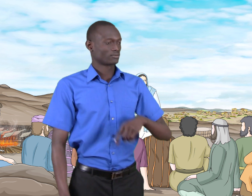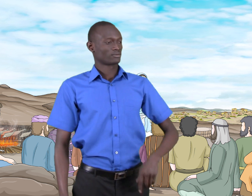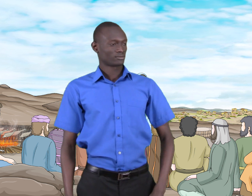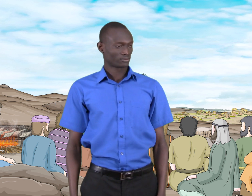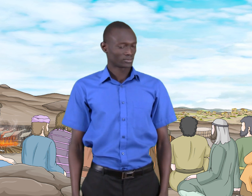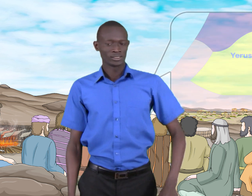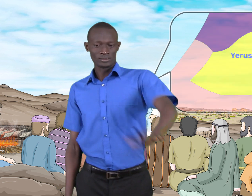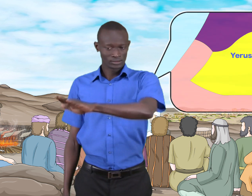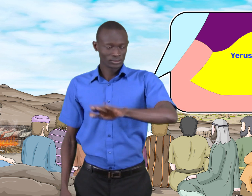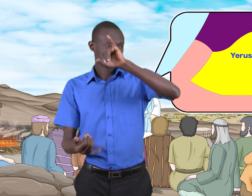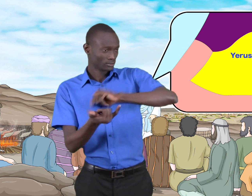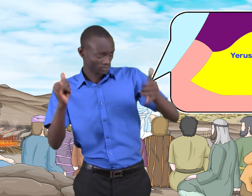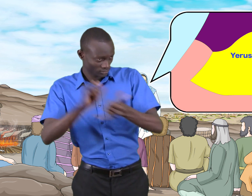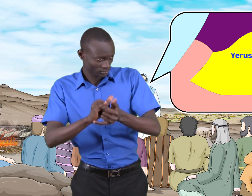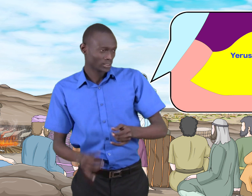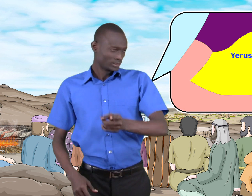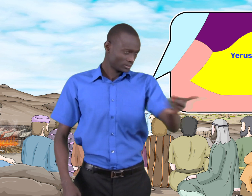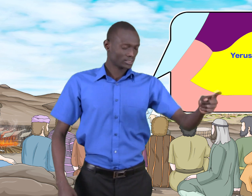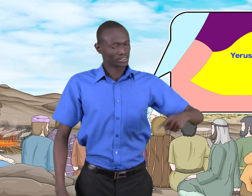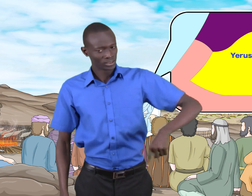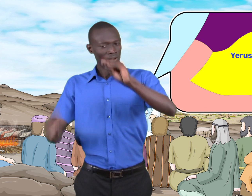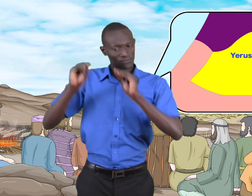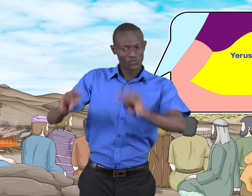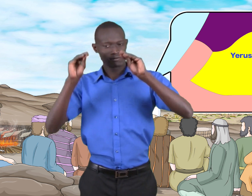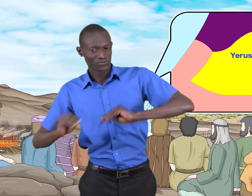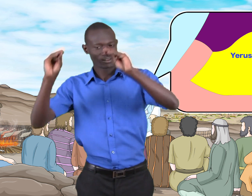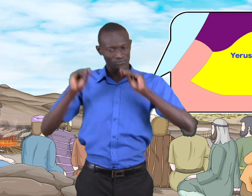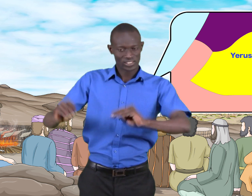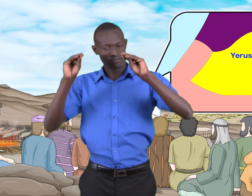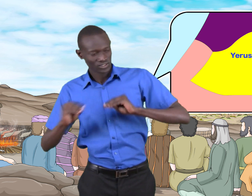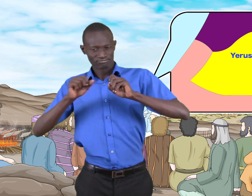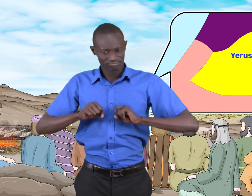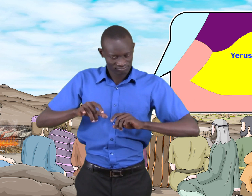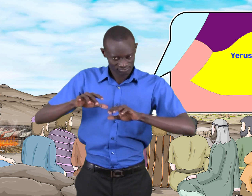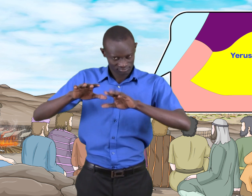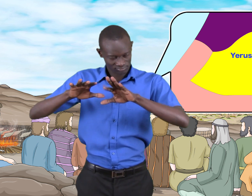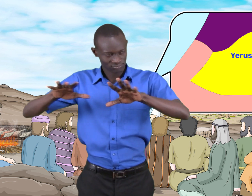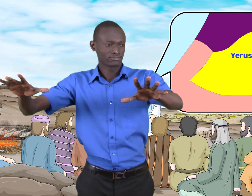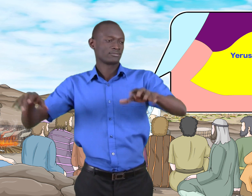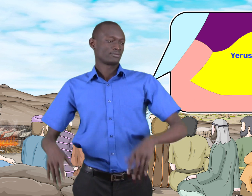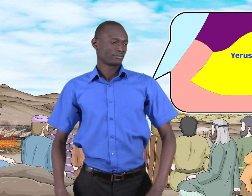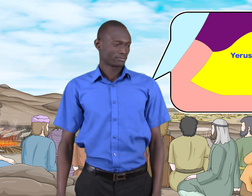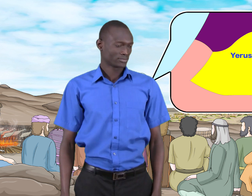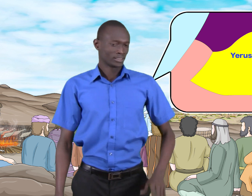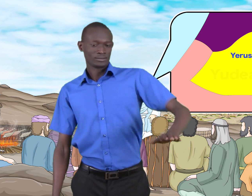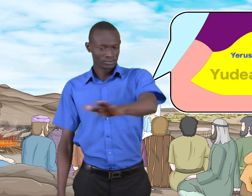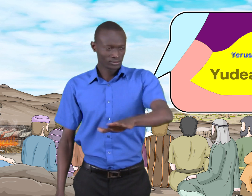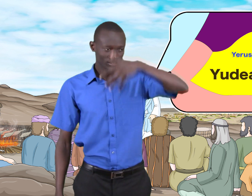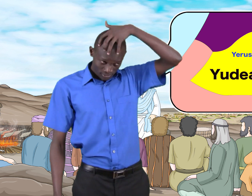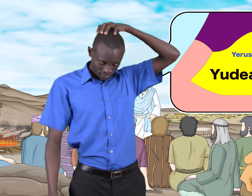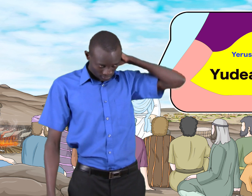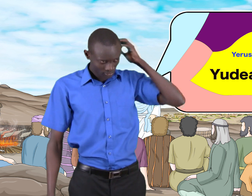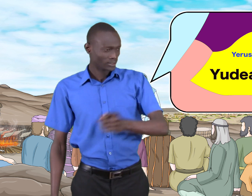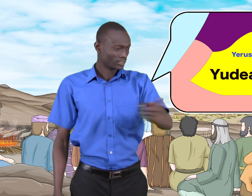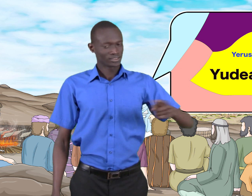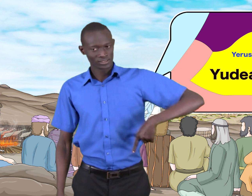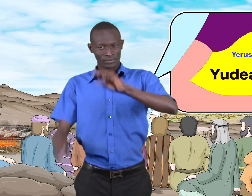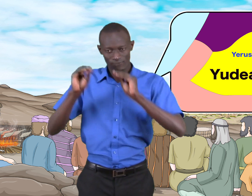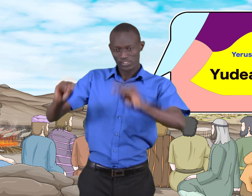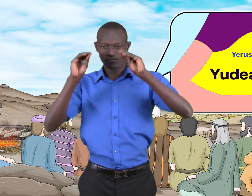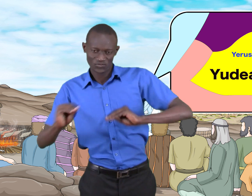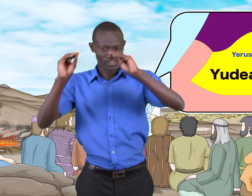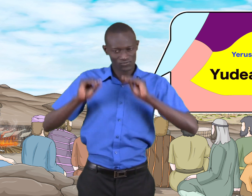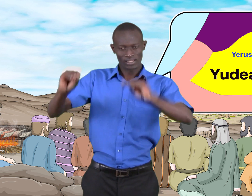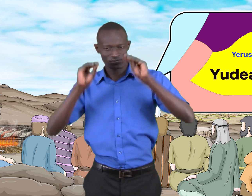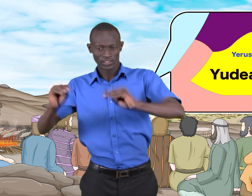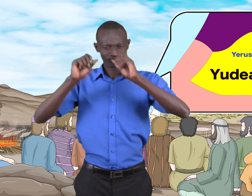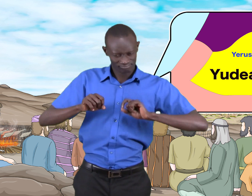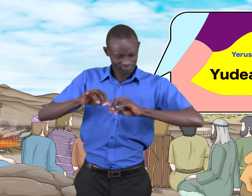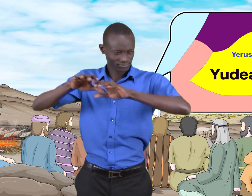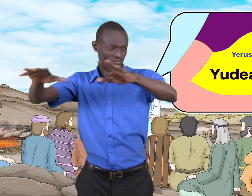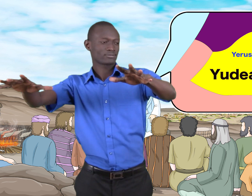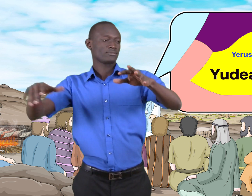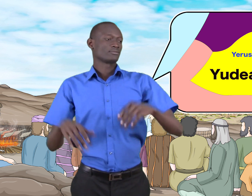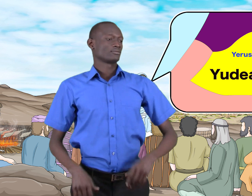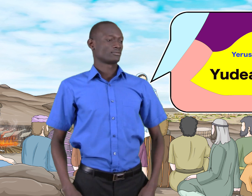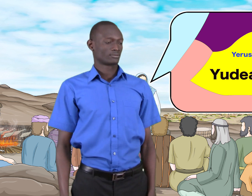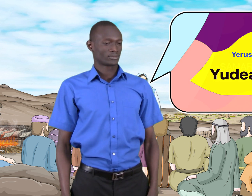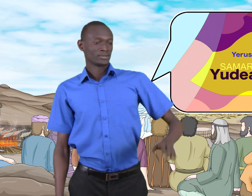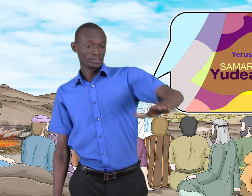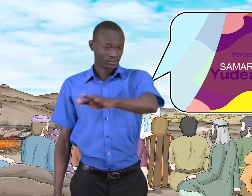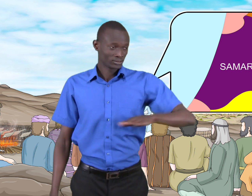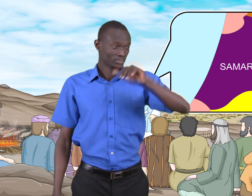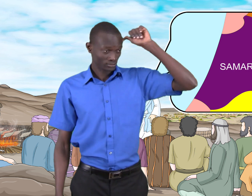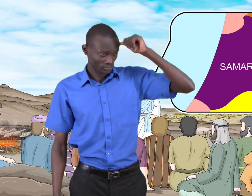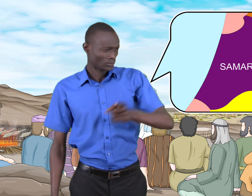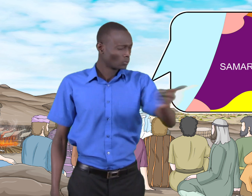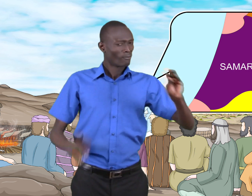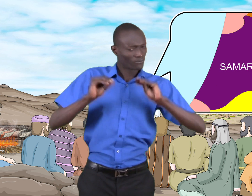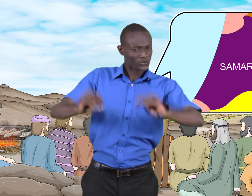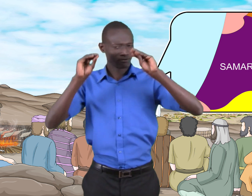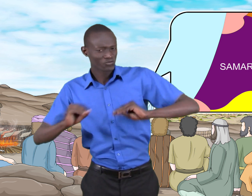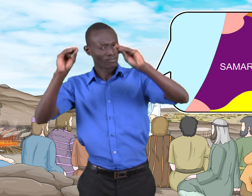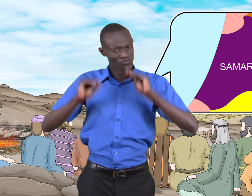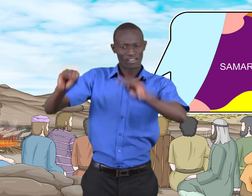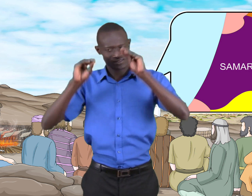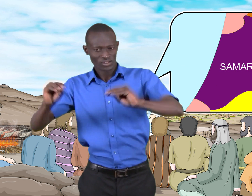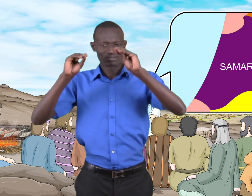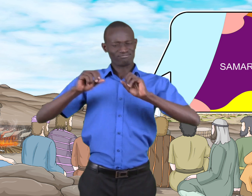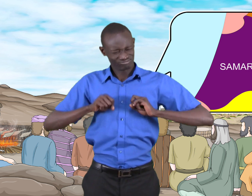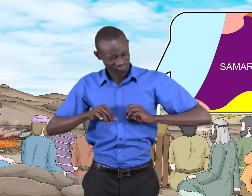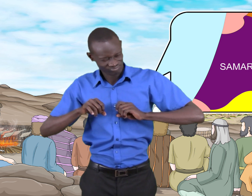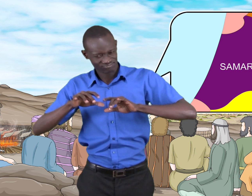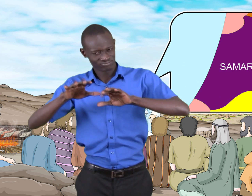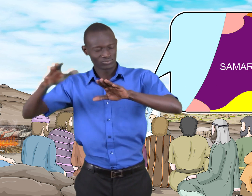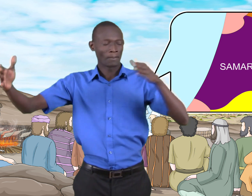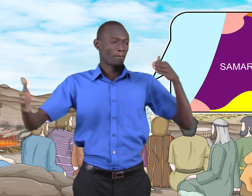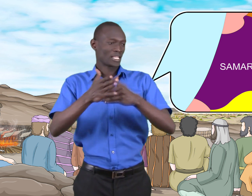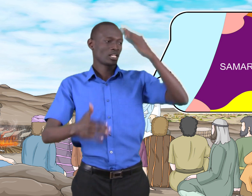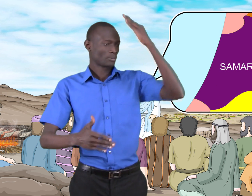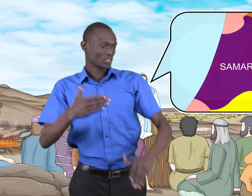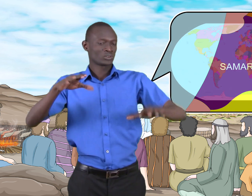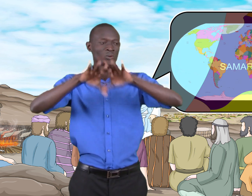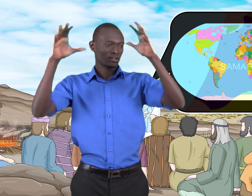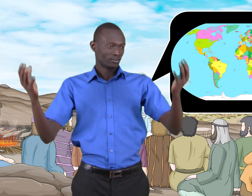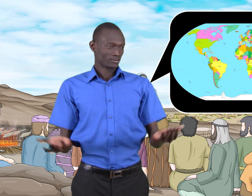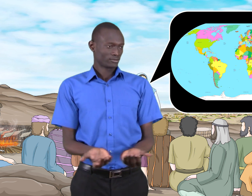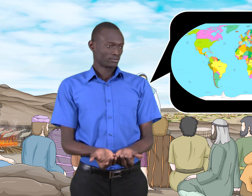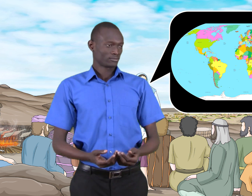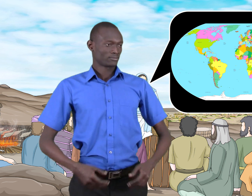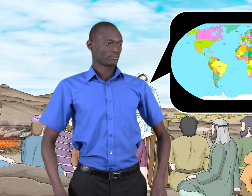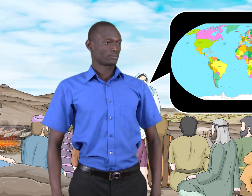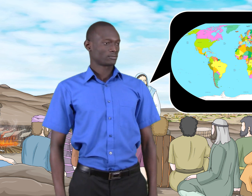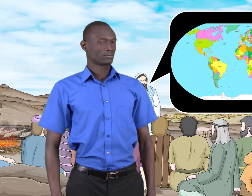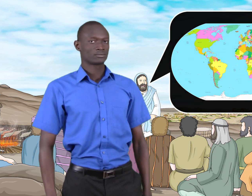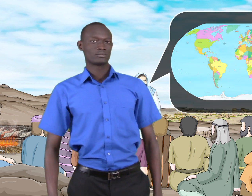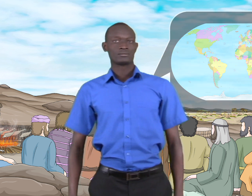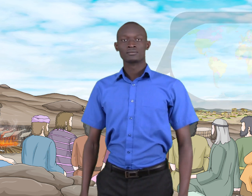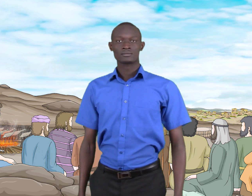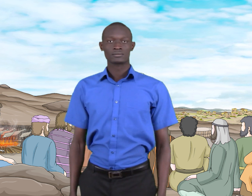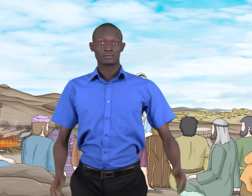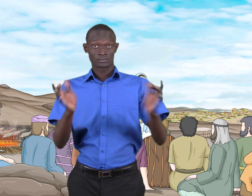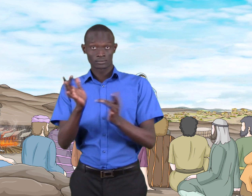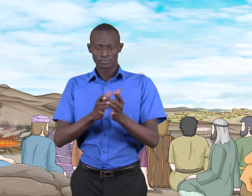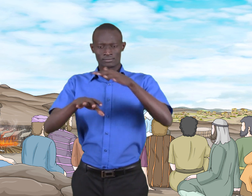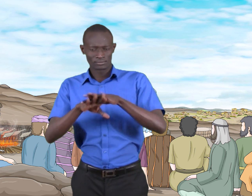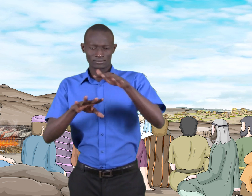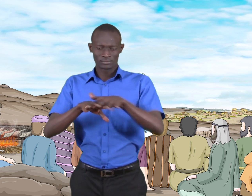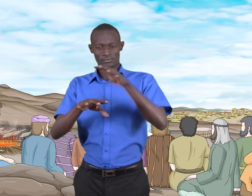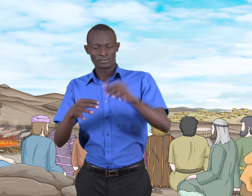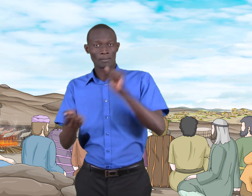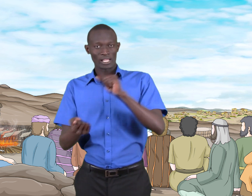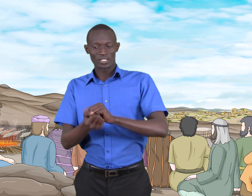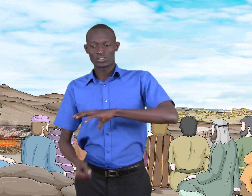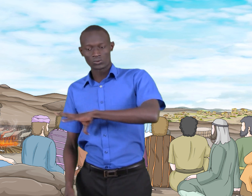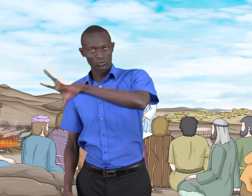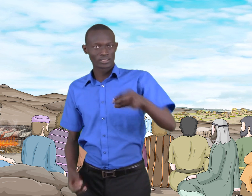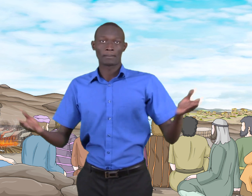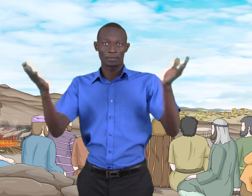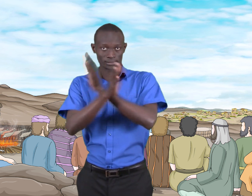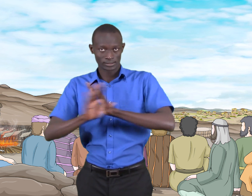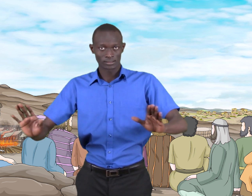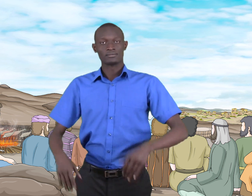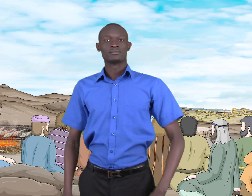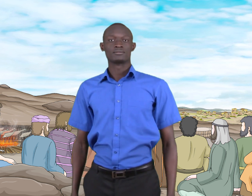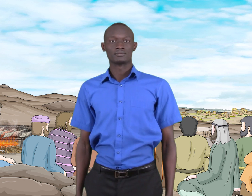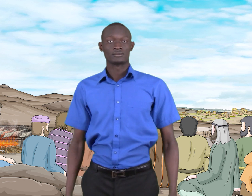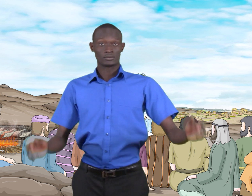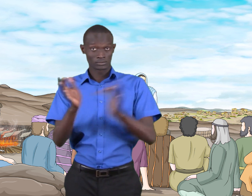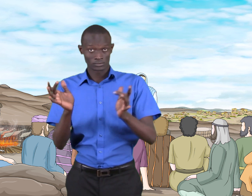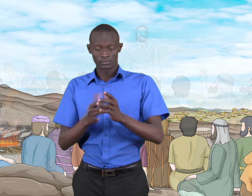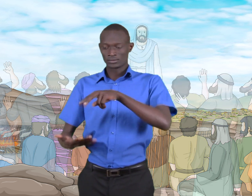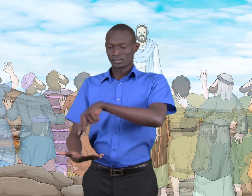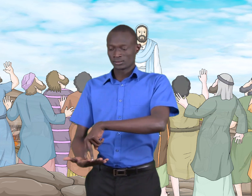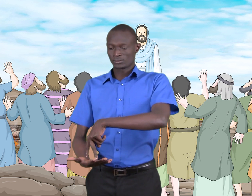But you will receive power when the Holy Spirit comes upon you, and you will be My witnesses in Jerusalem, and in all Judea and Samaria, and to the ends of the earth.”